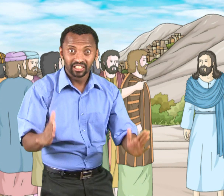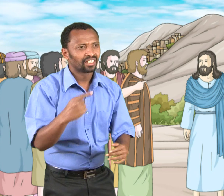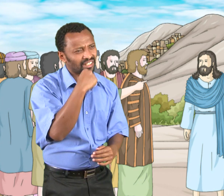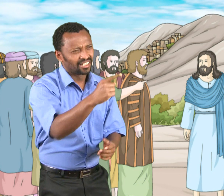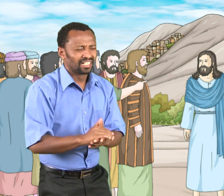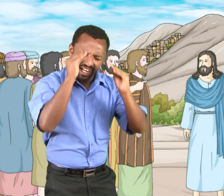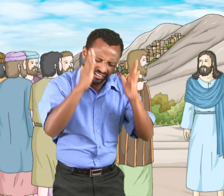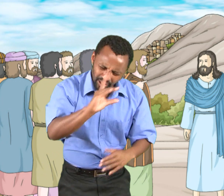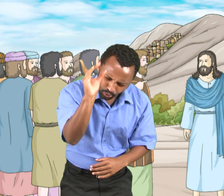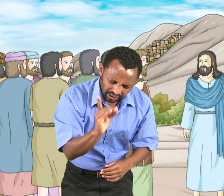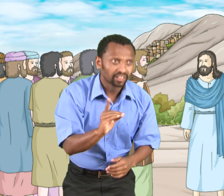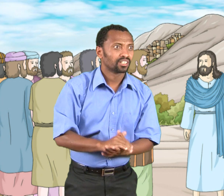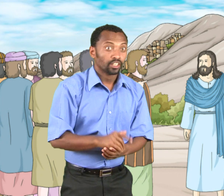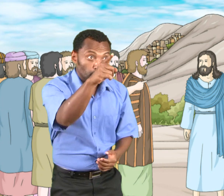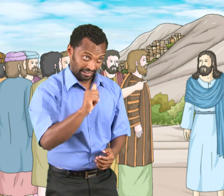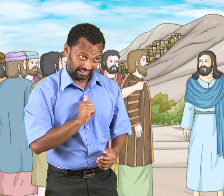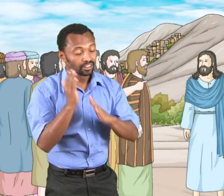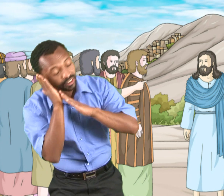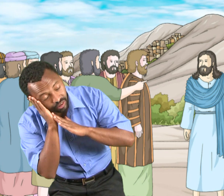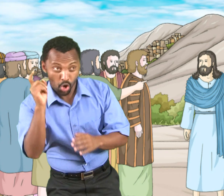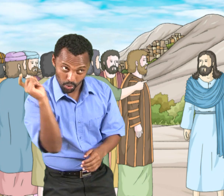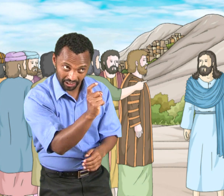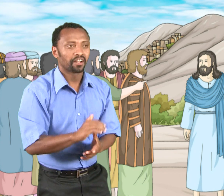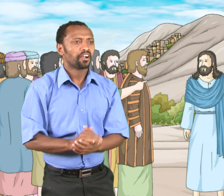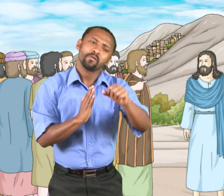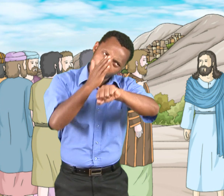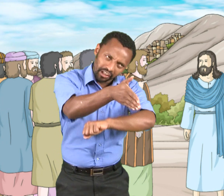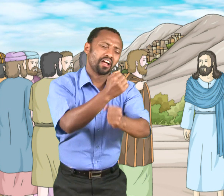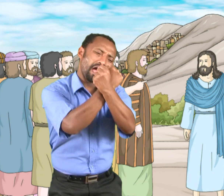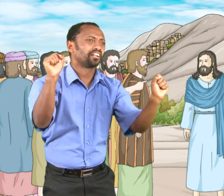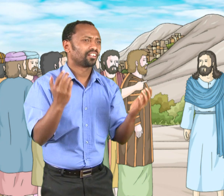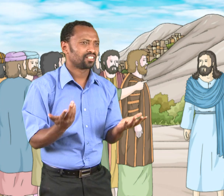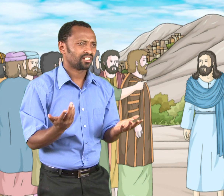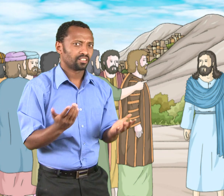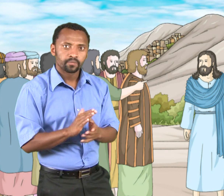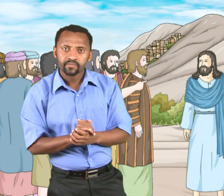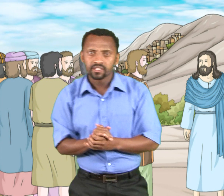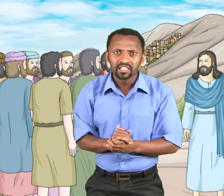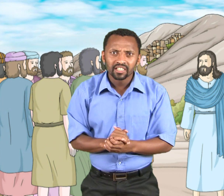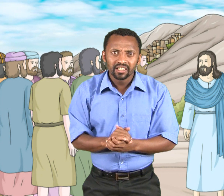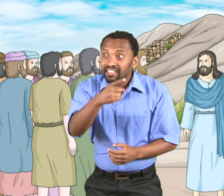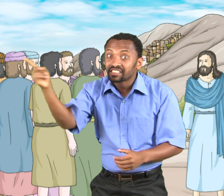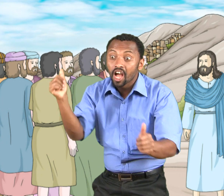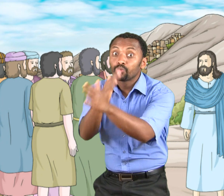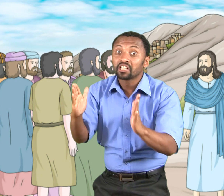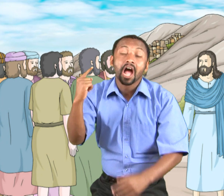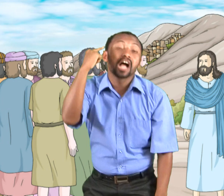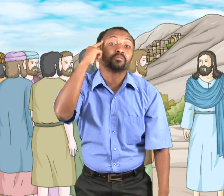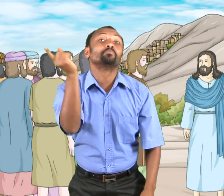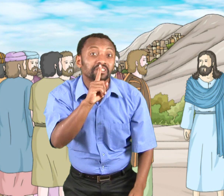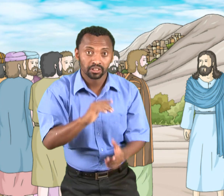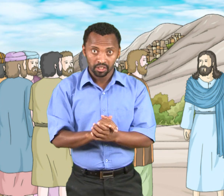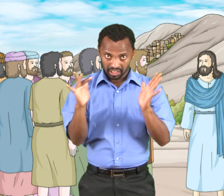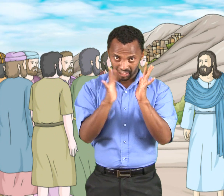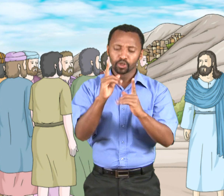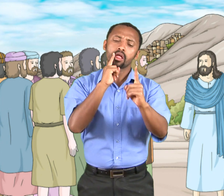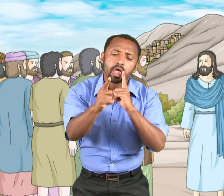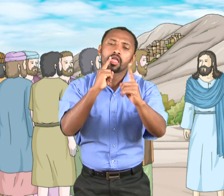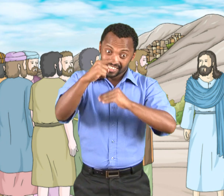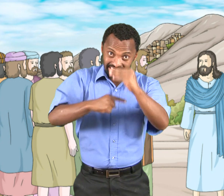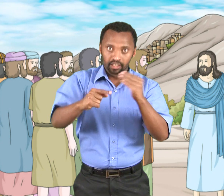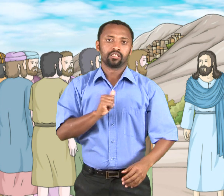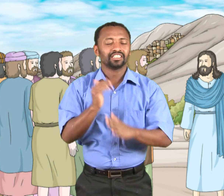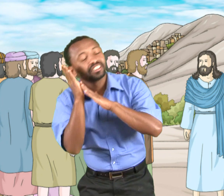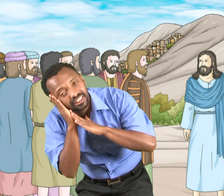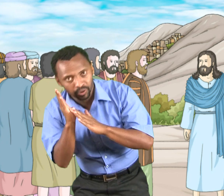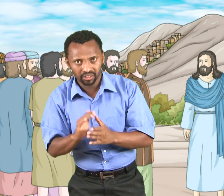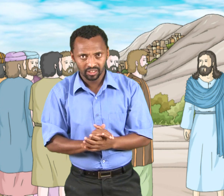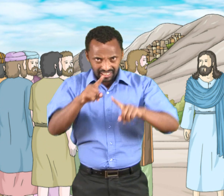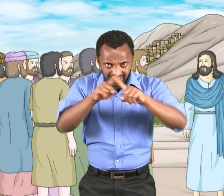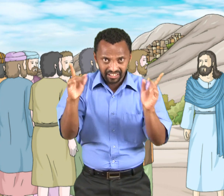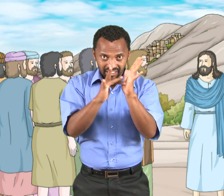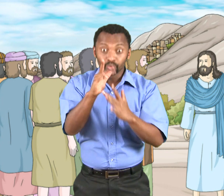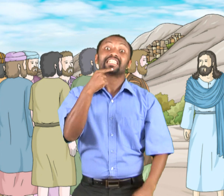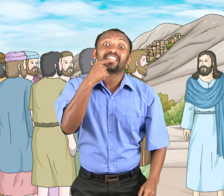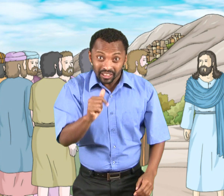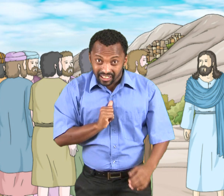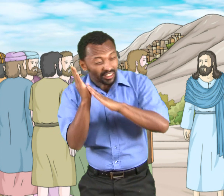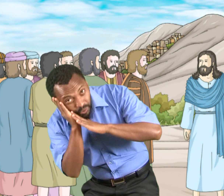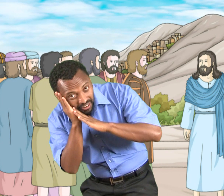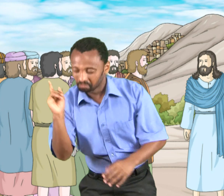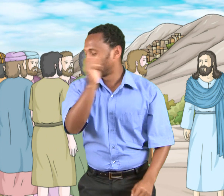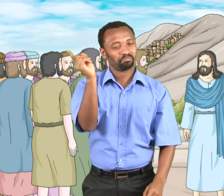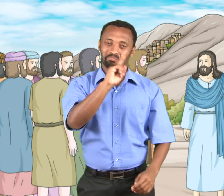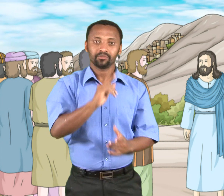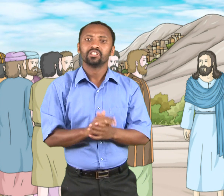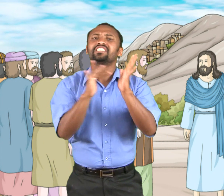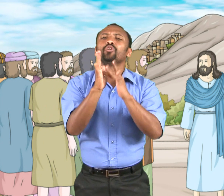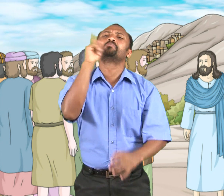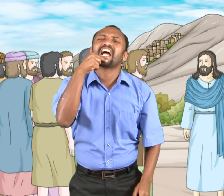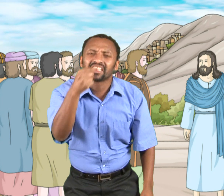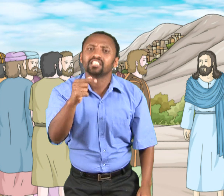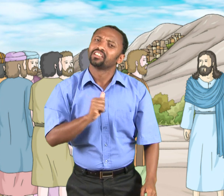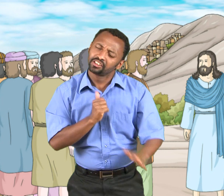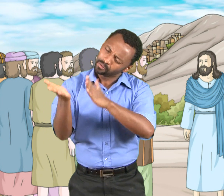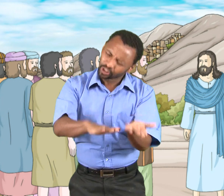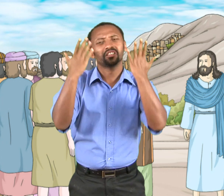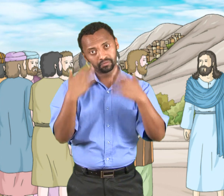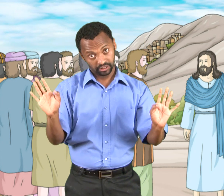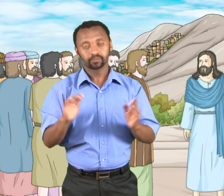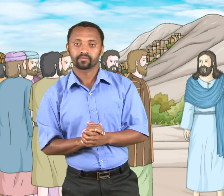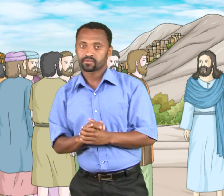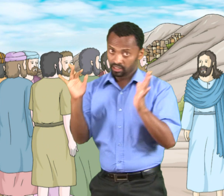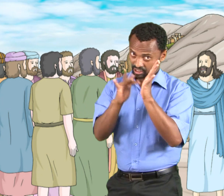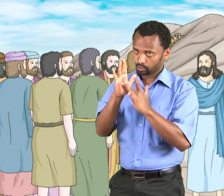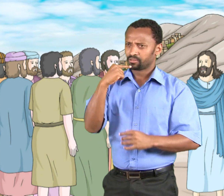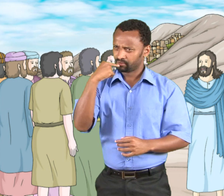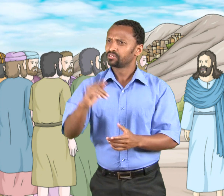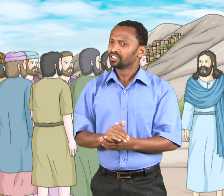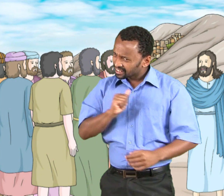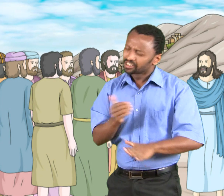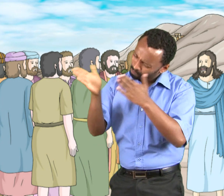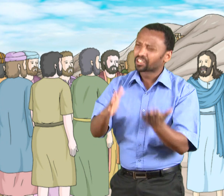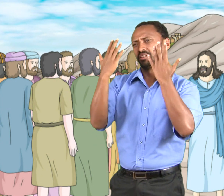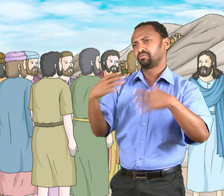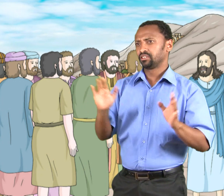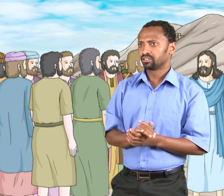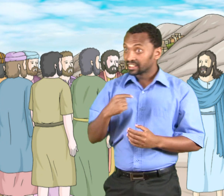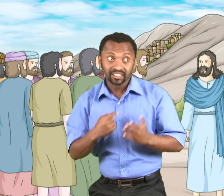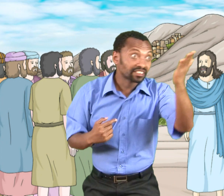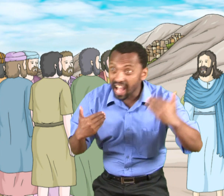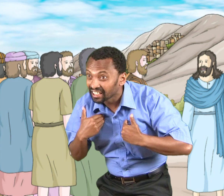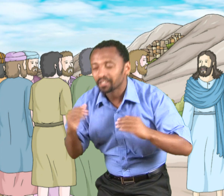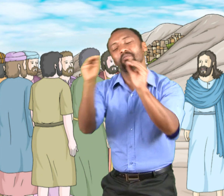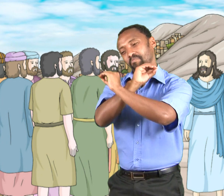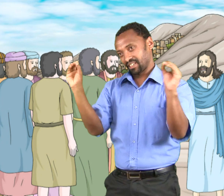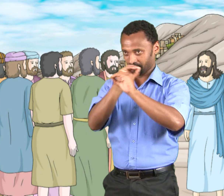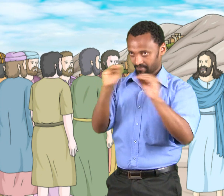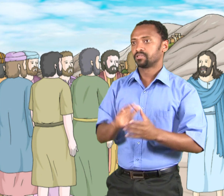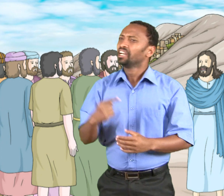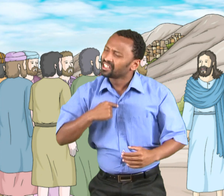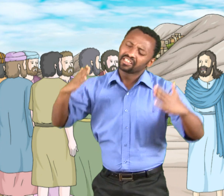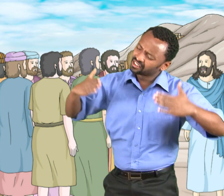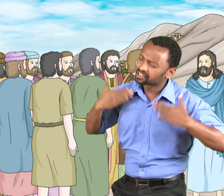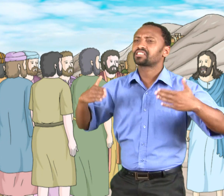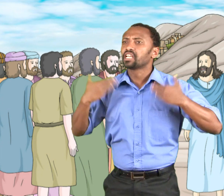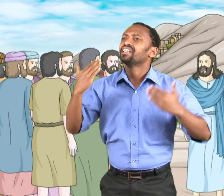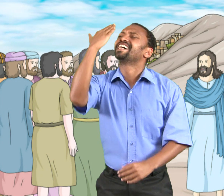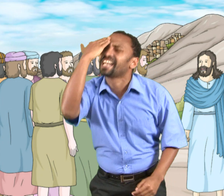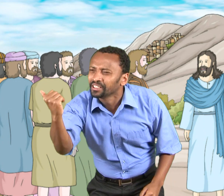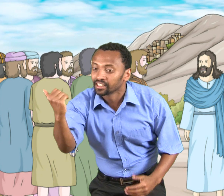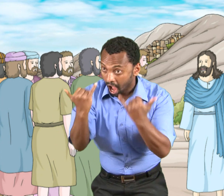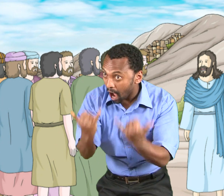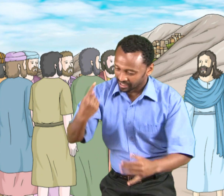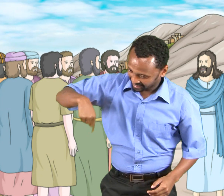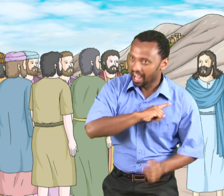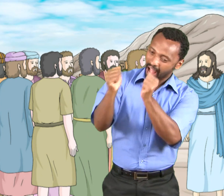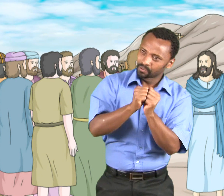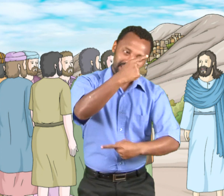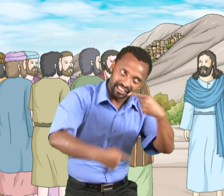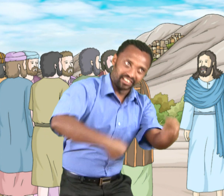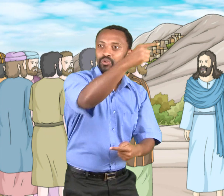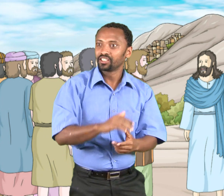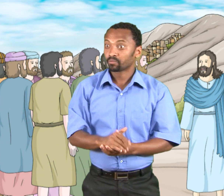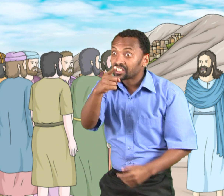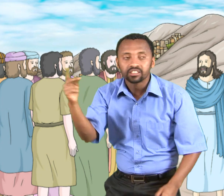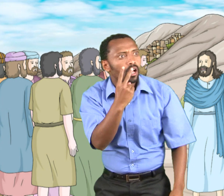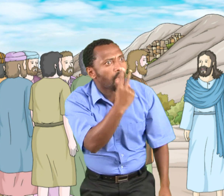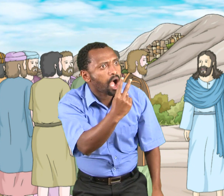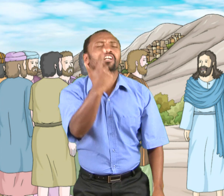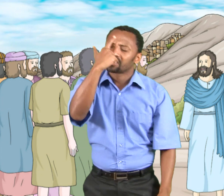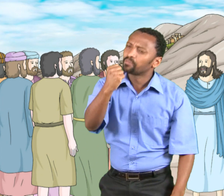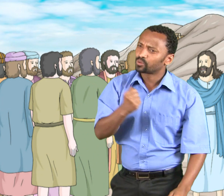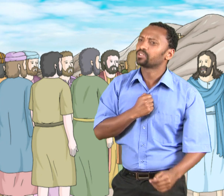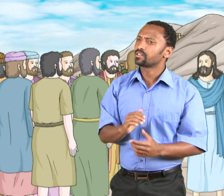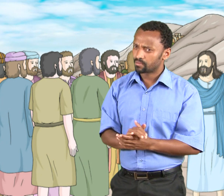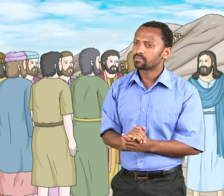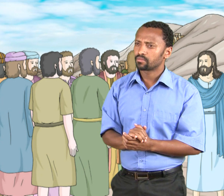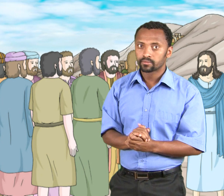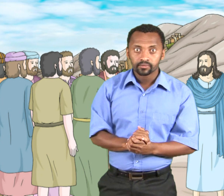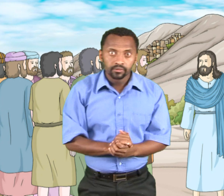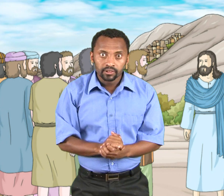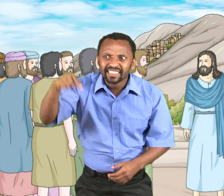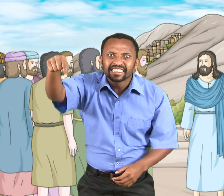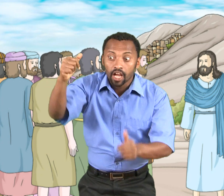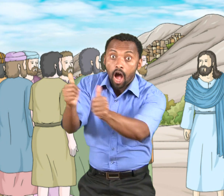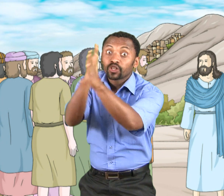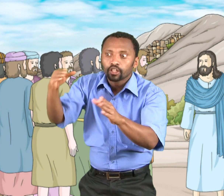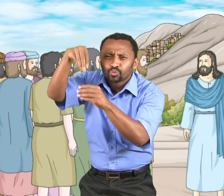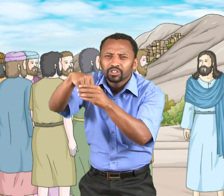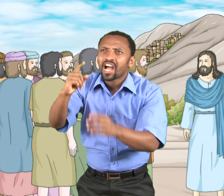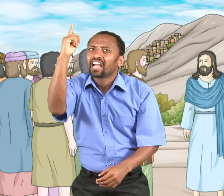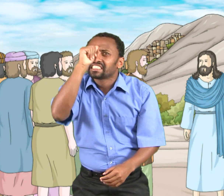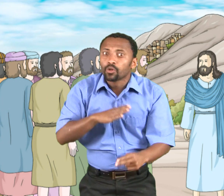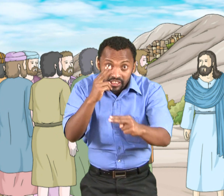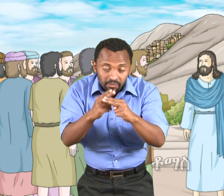They thought that Jesus was talking about actual sleep, but He was speaking about the death of Lazarus. So Jesus told them plainly, “Lazarus is dead, and for your sake I am glad I was not there, so that you may believe. But let us go to him.”